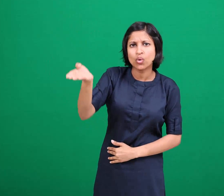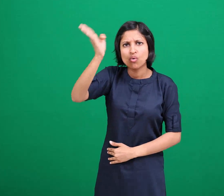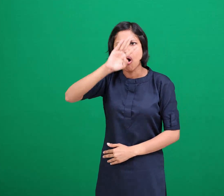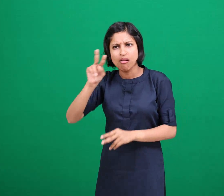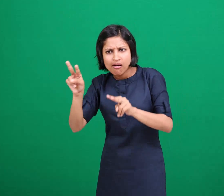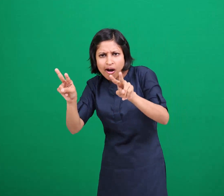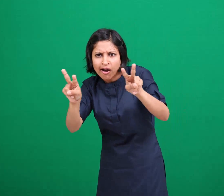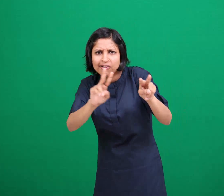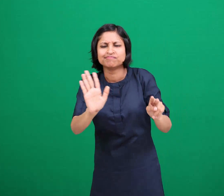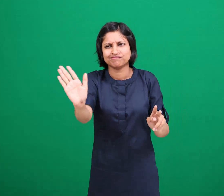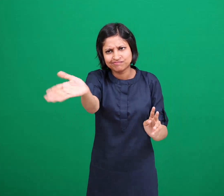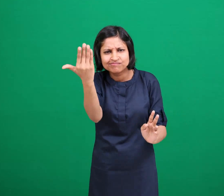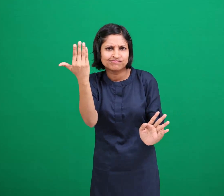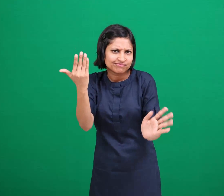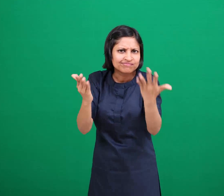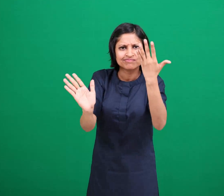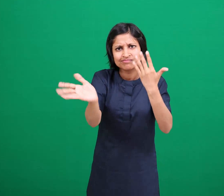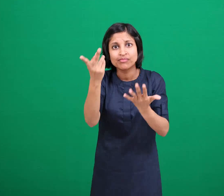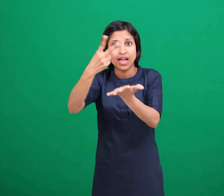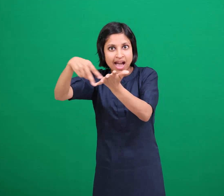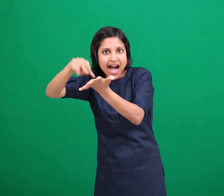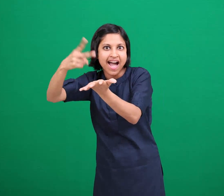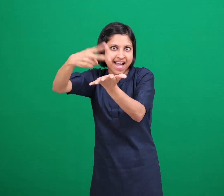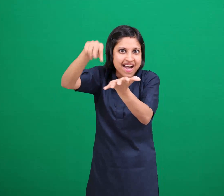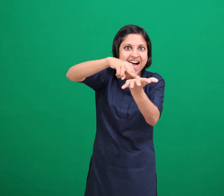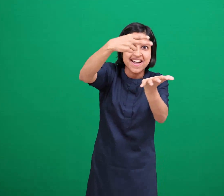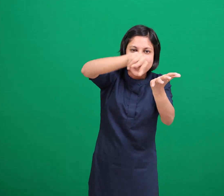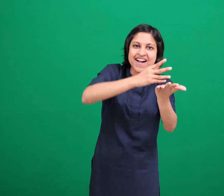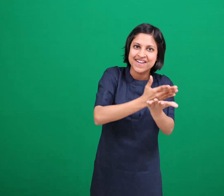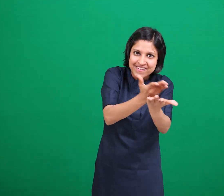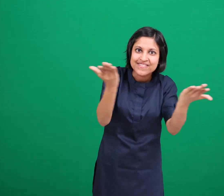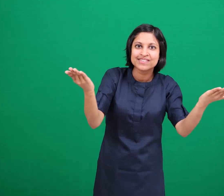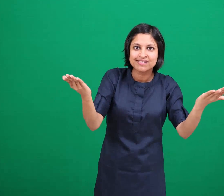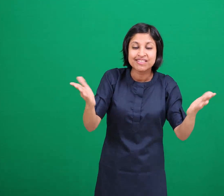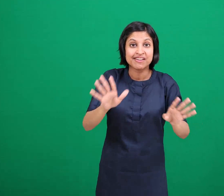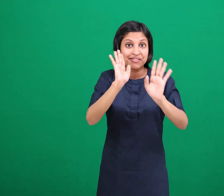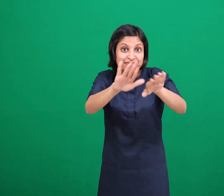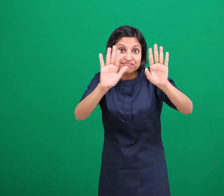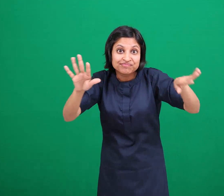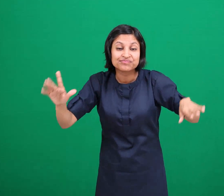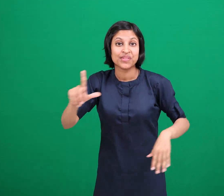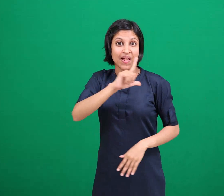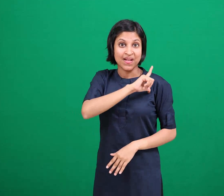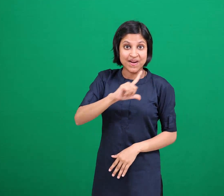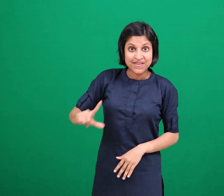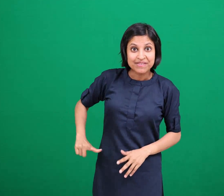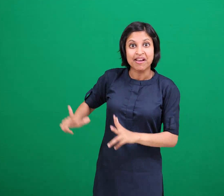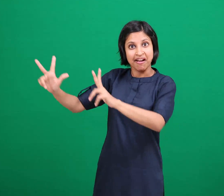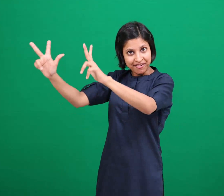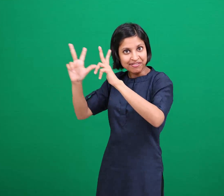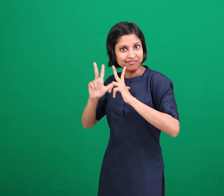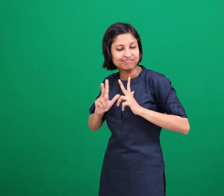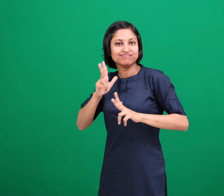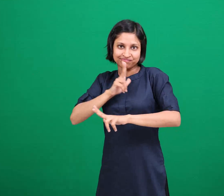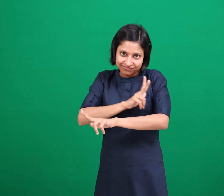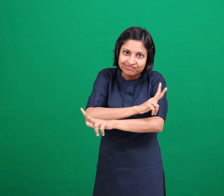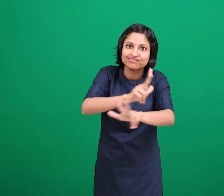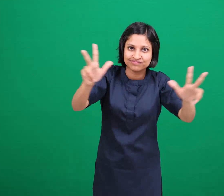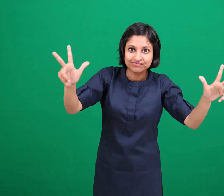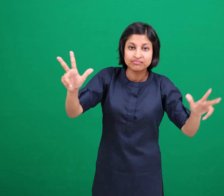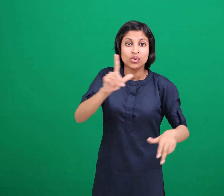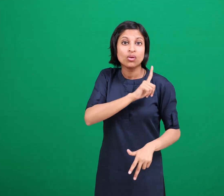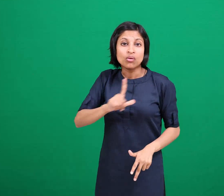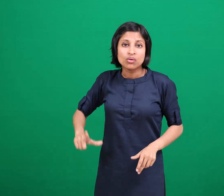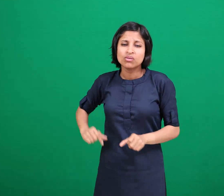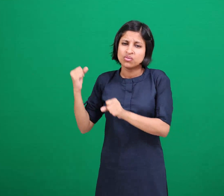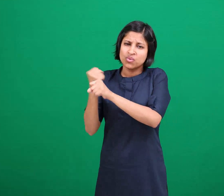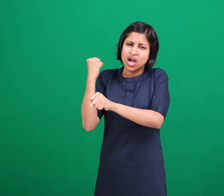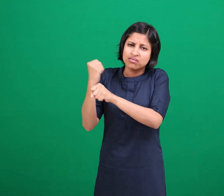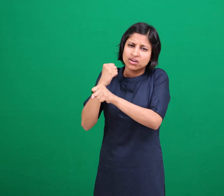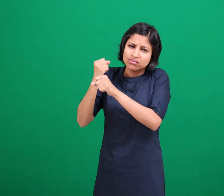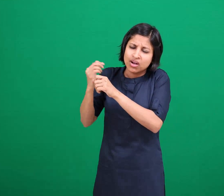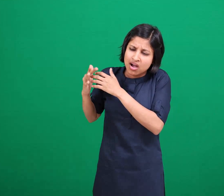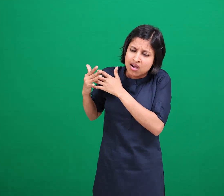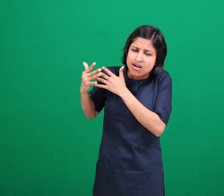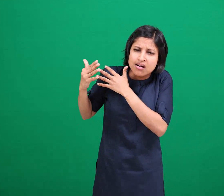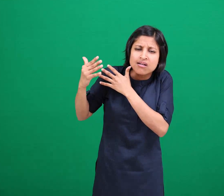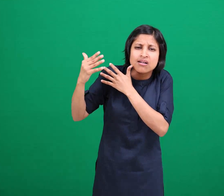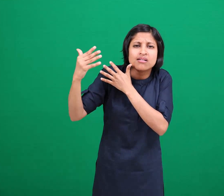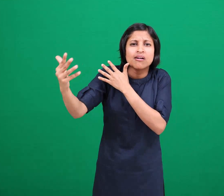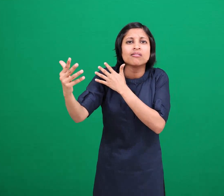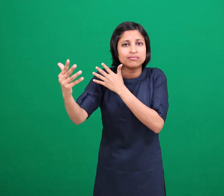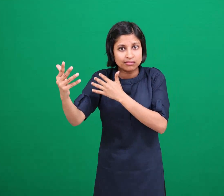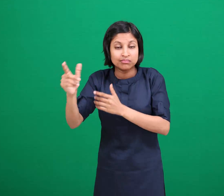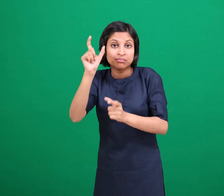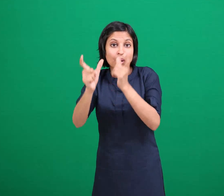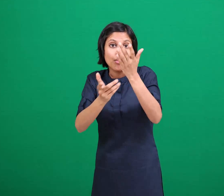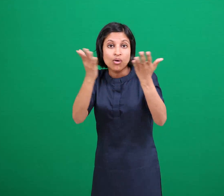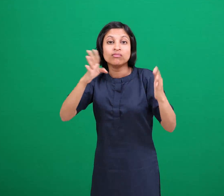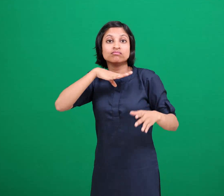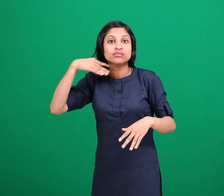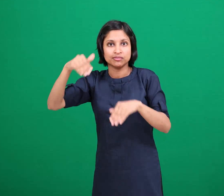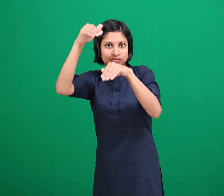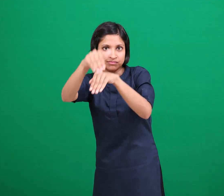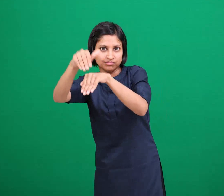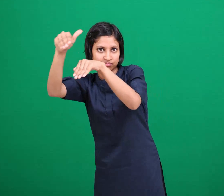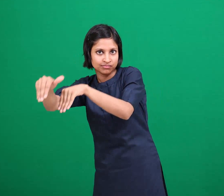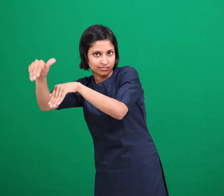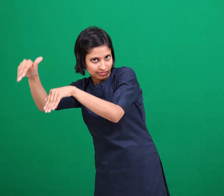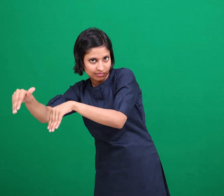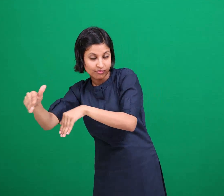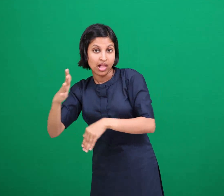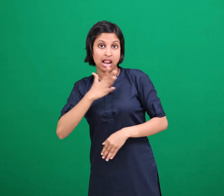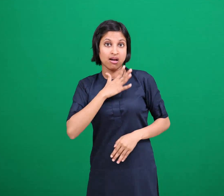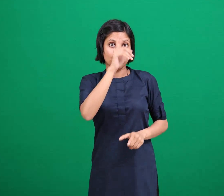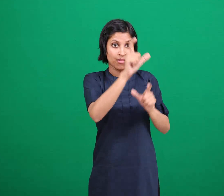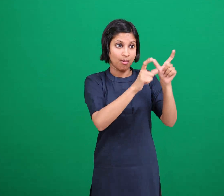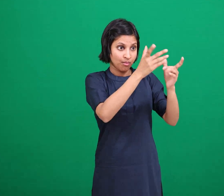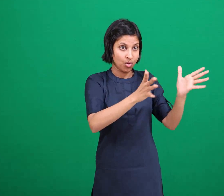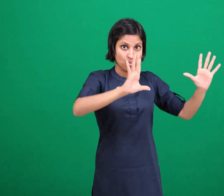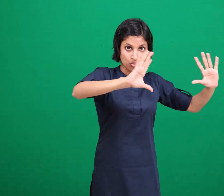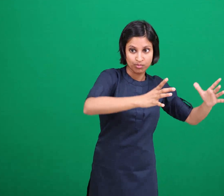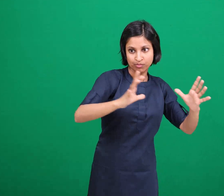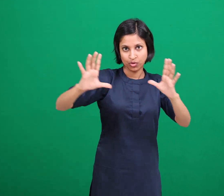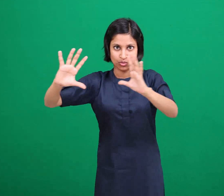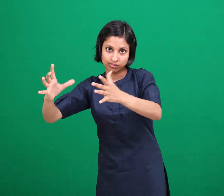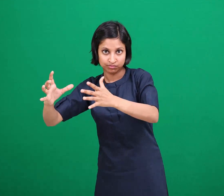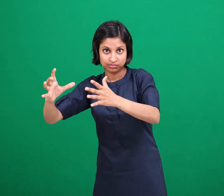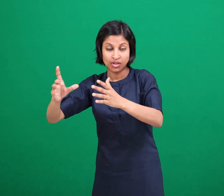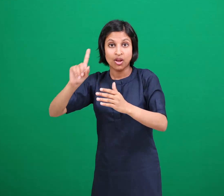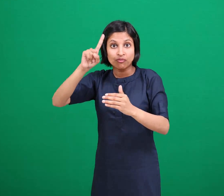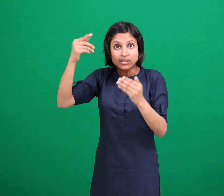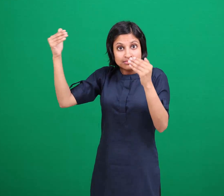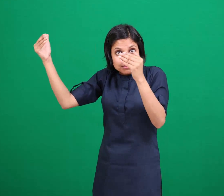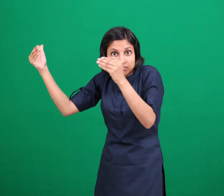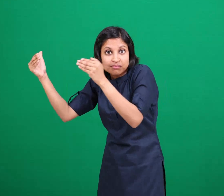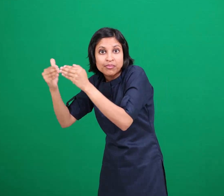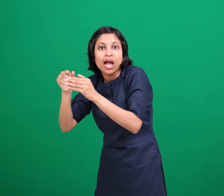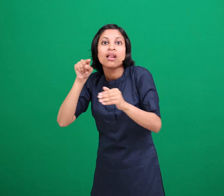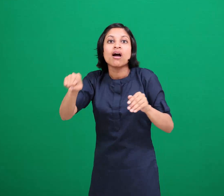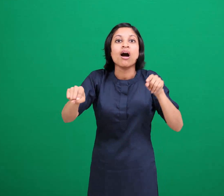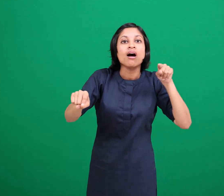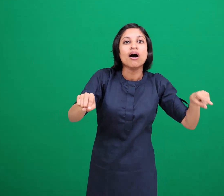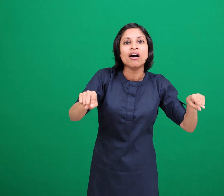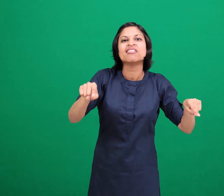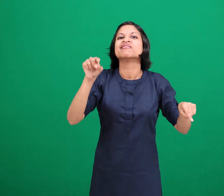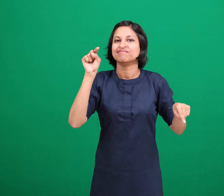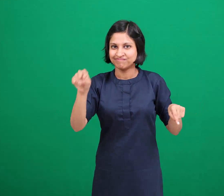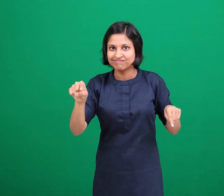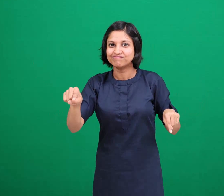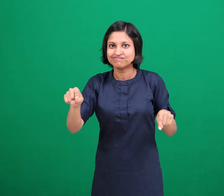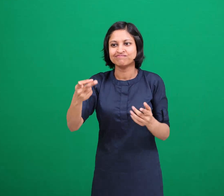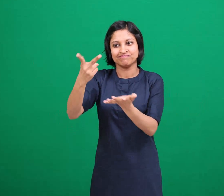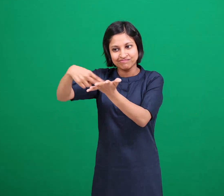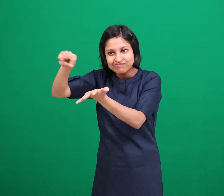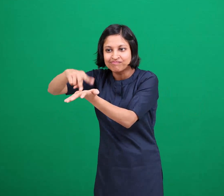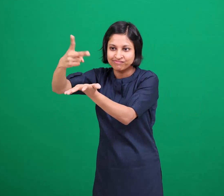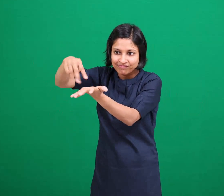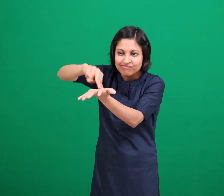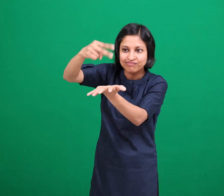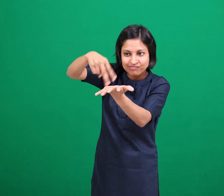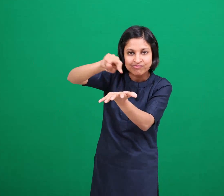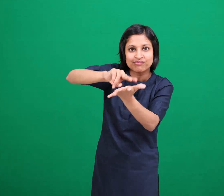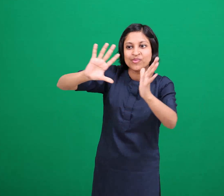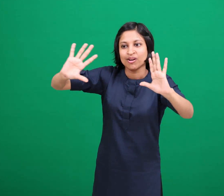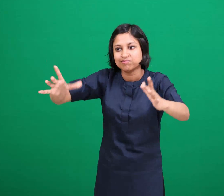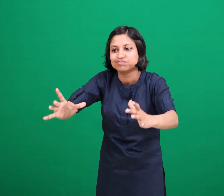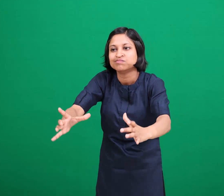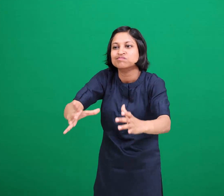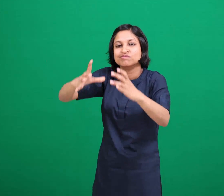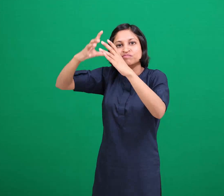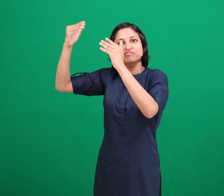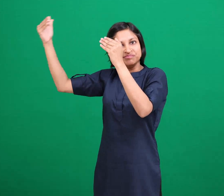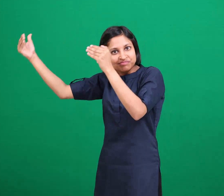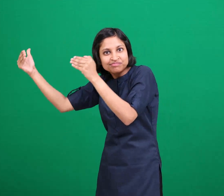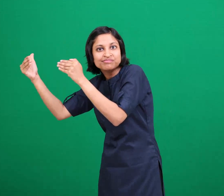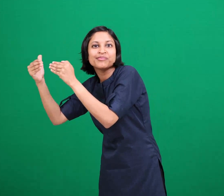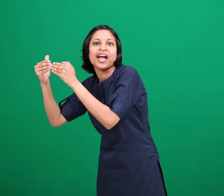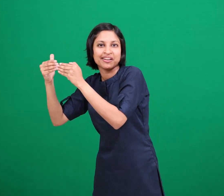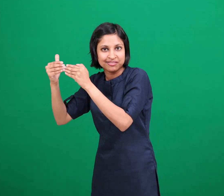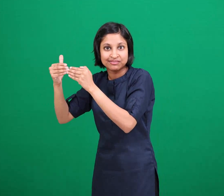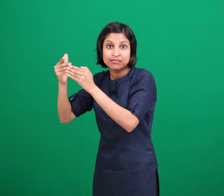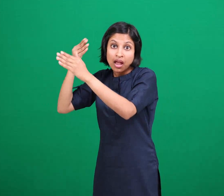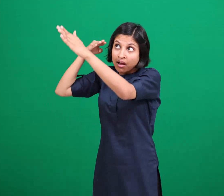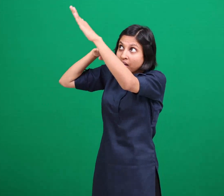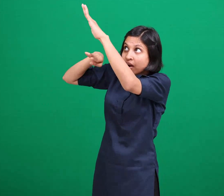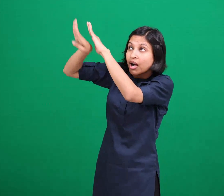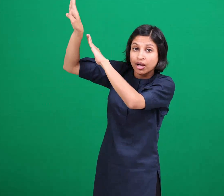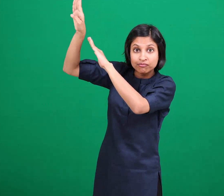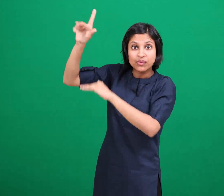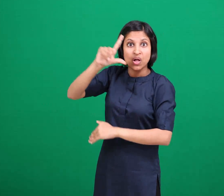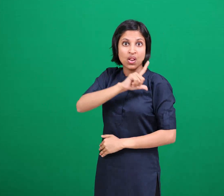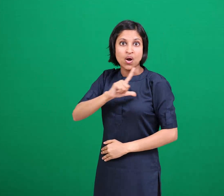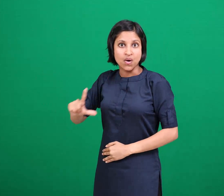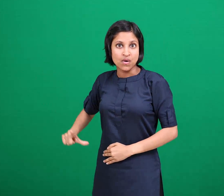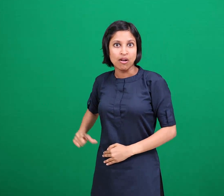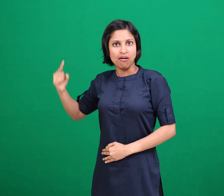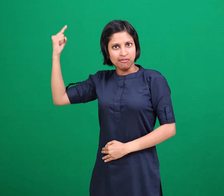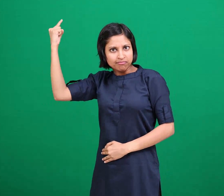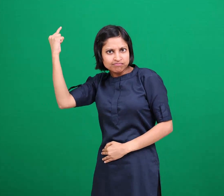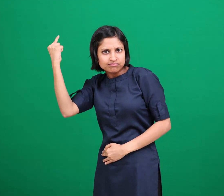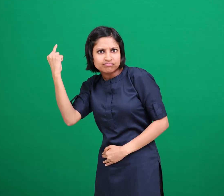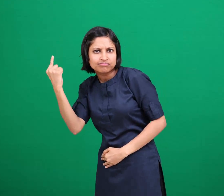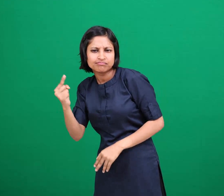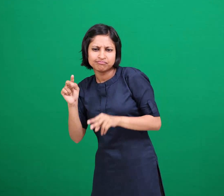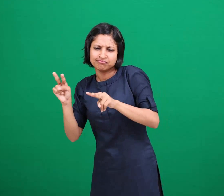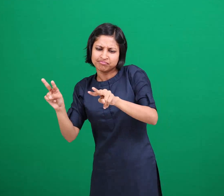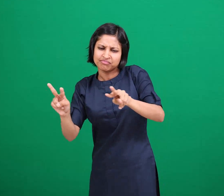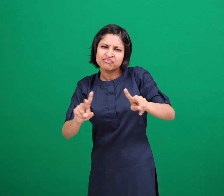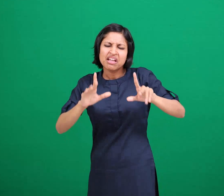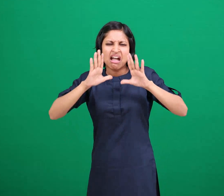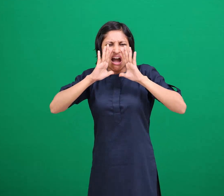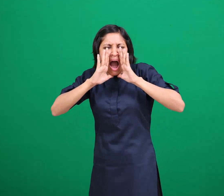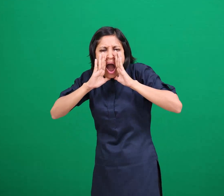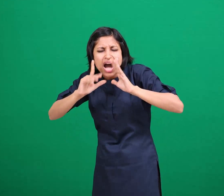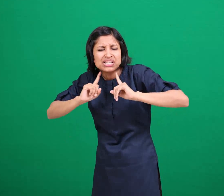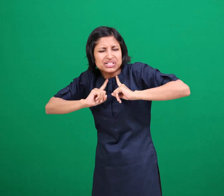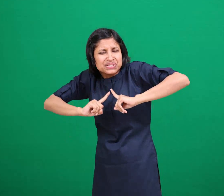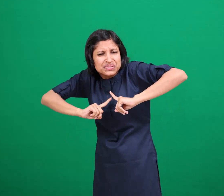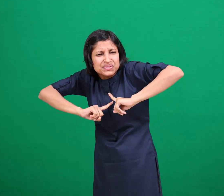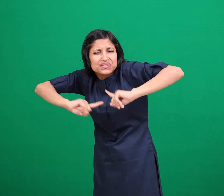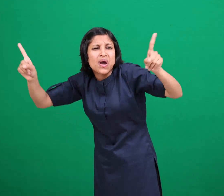By the word of the Lord, we declare to you that we who are alive and remain until the coming of the Lord will by no means precede those who have fallen asleep.